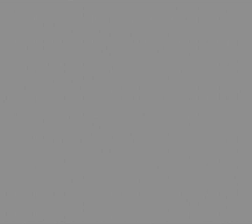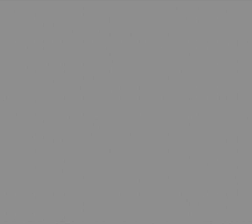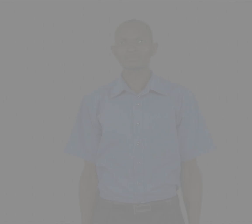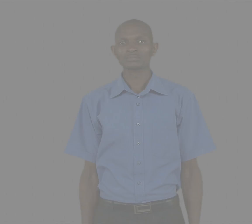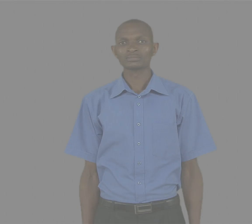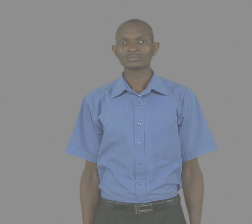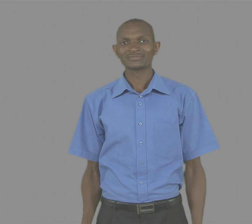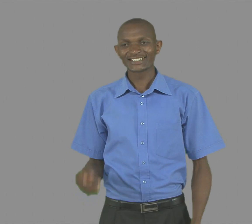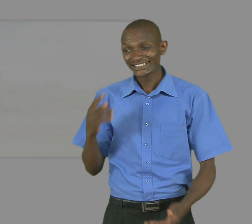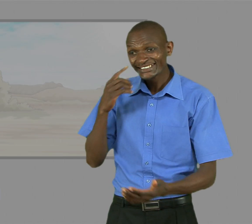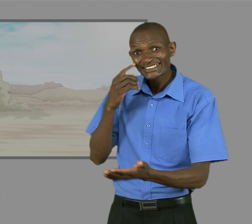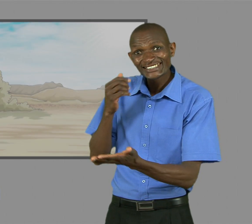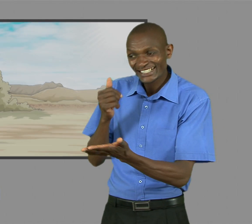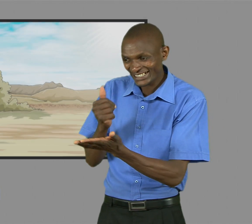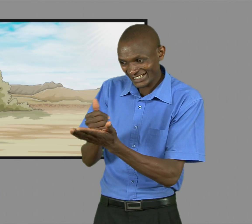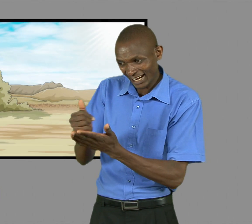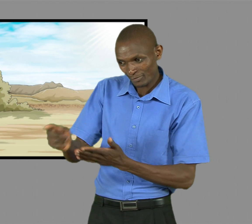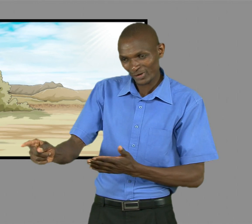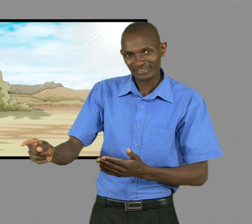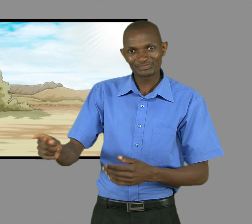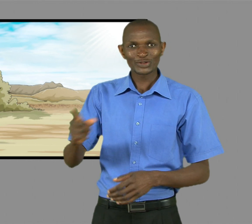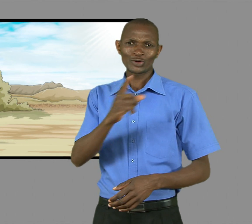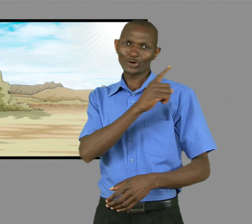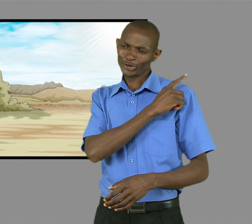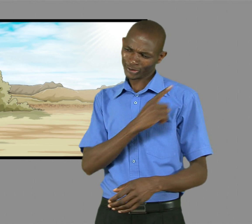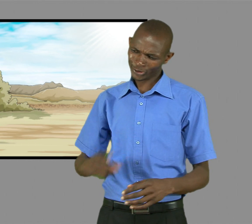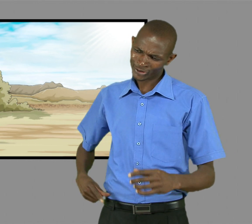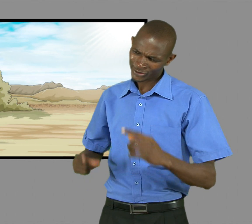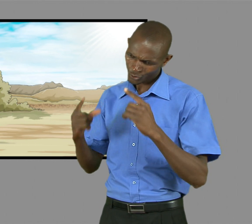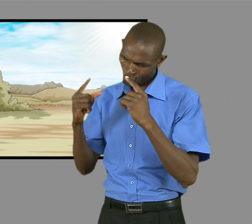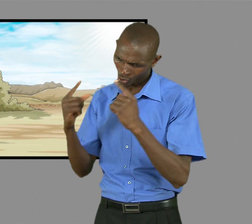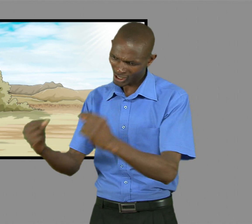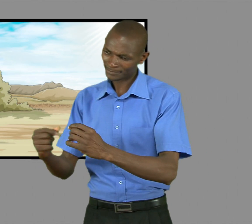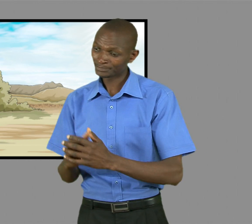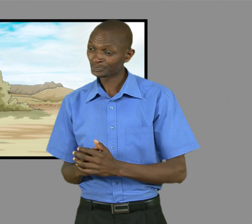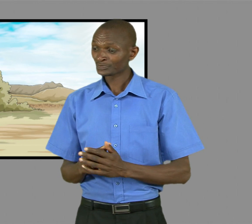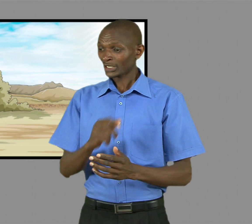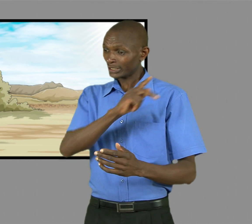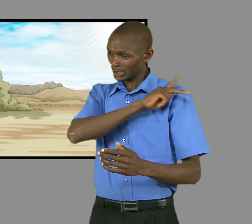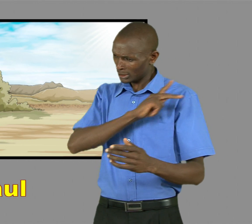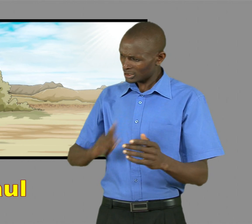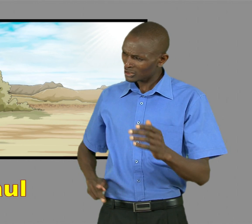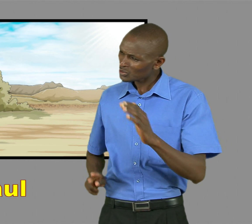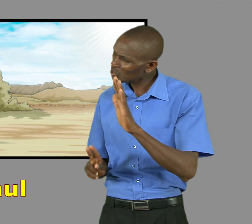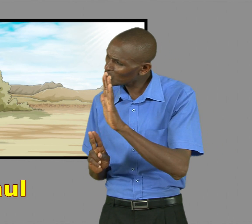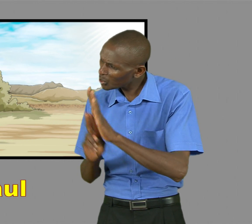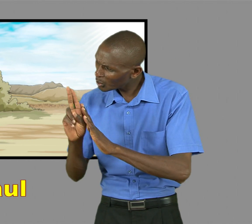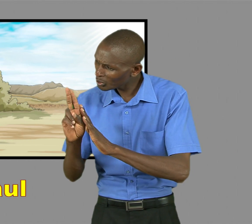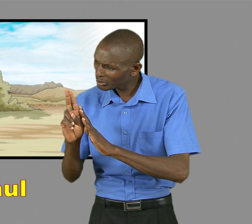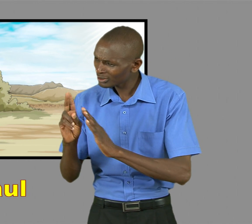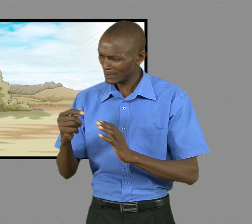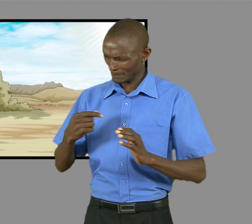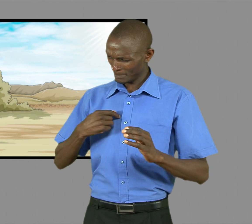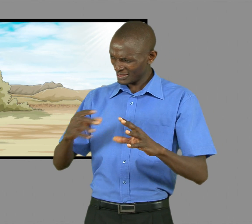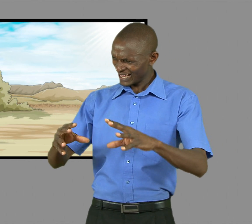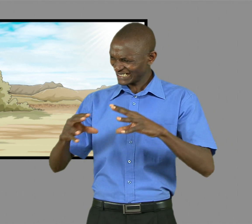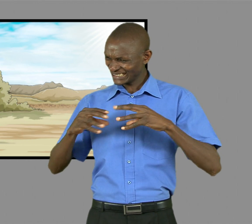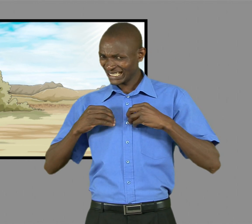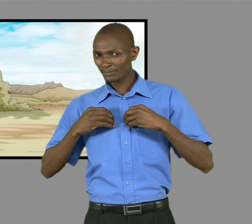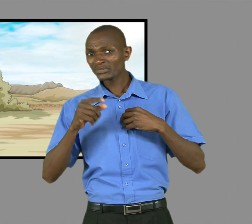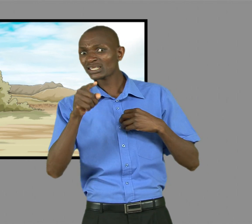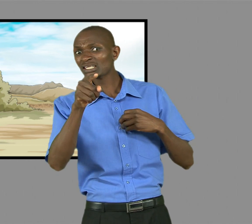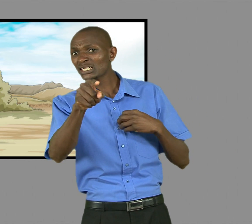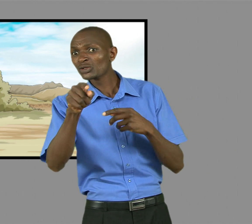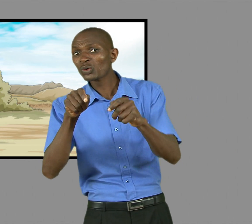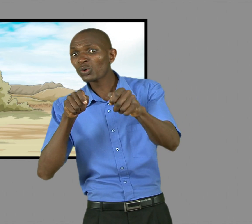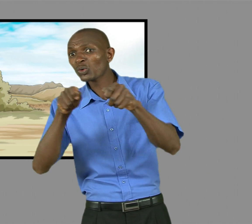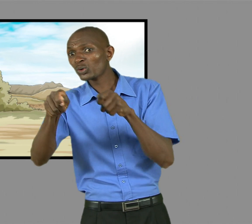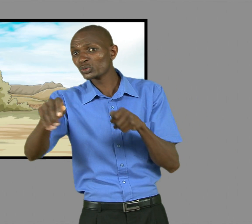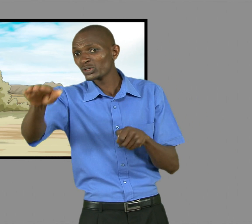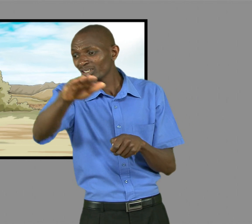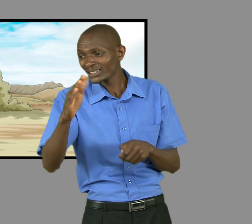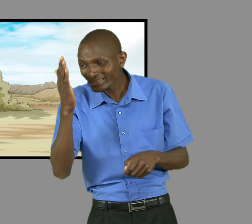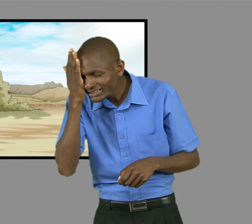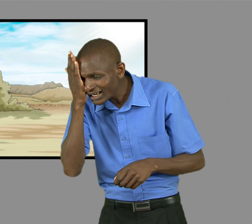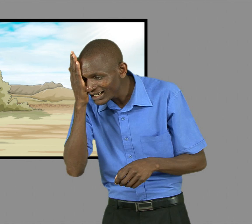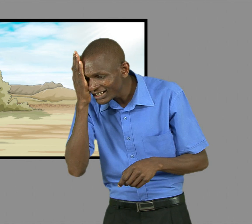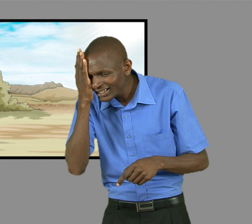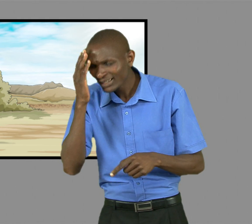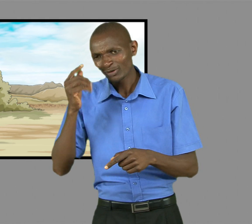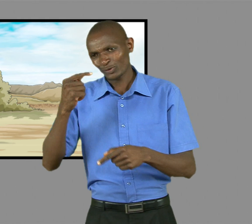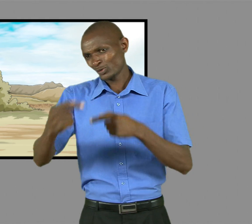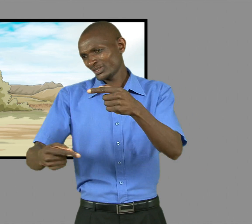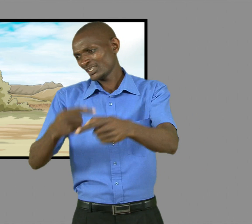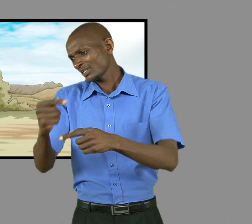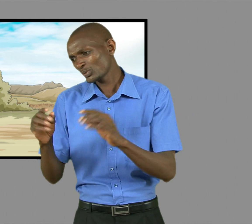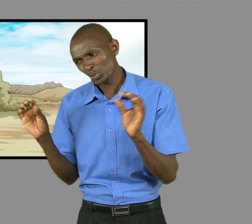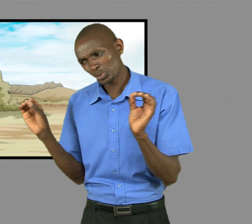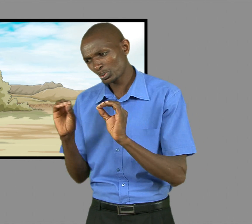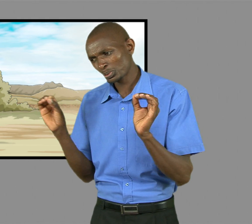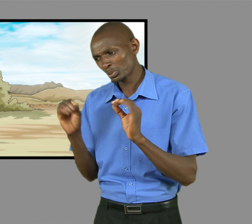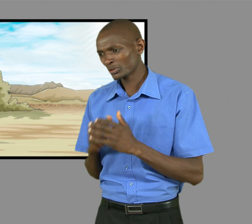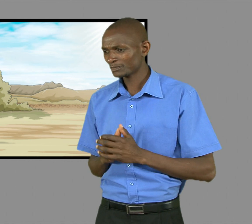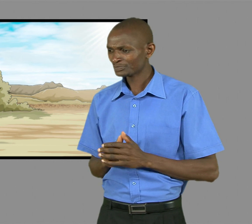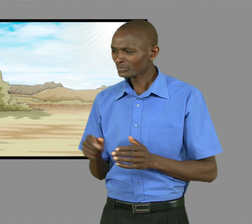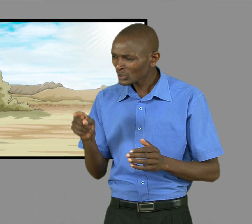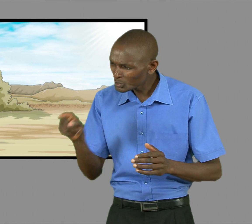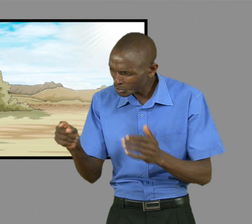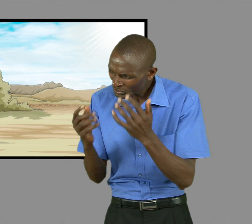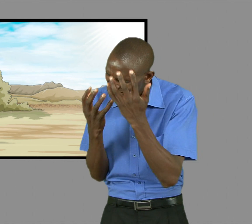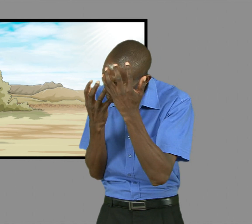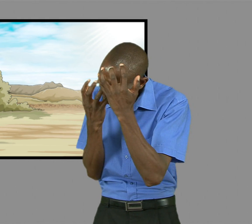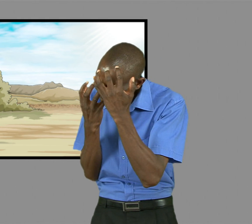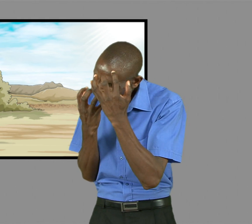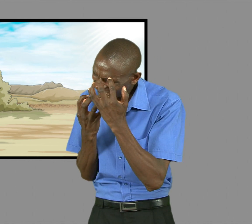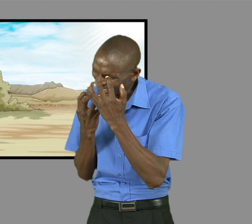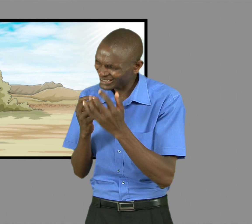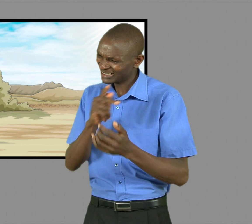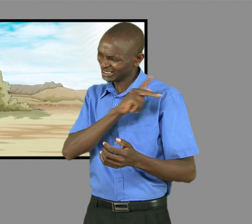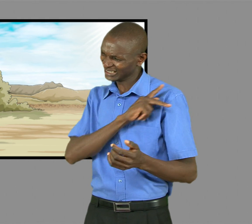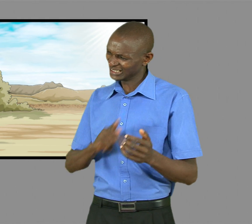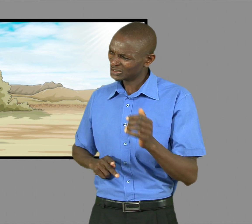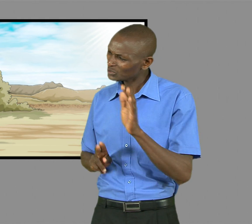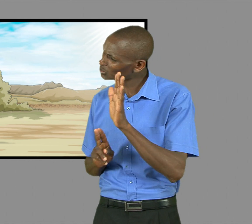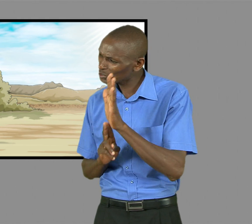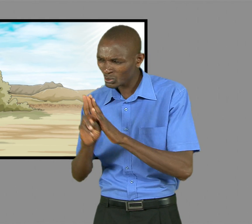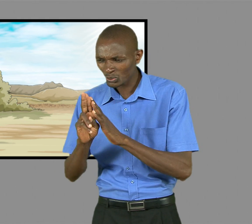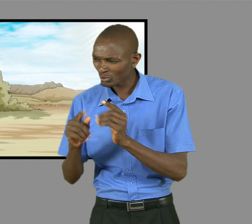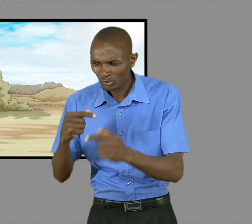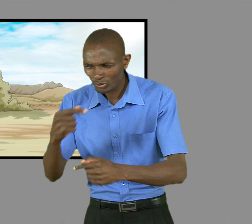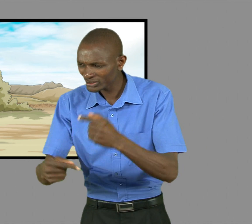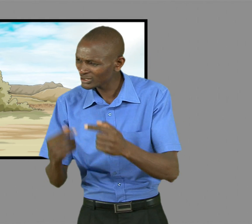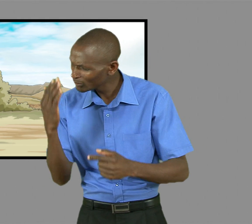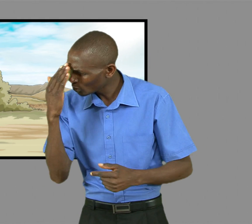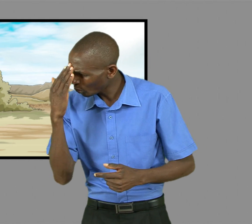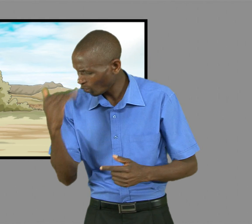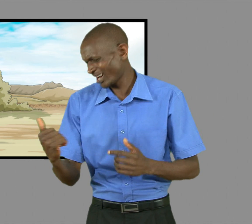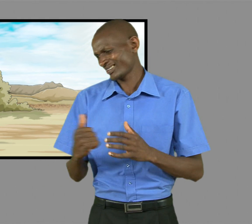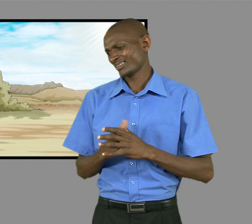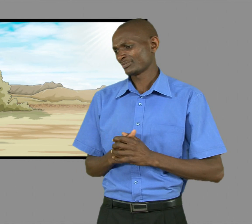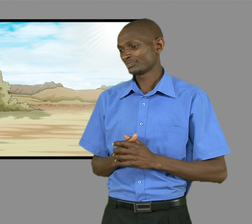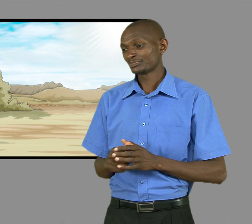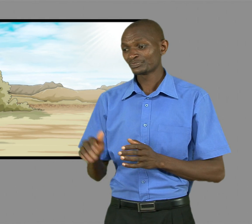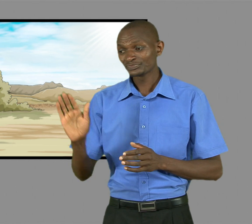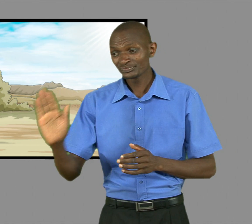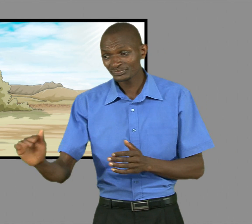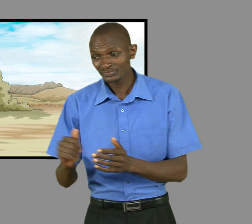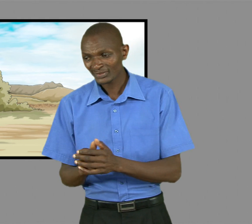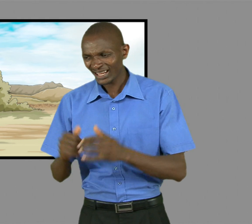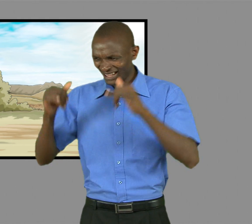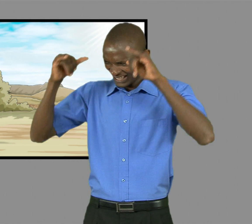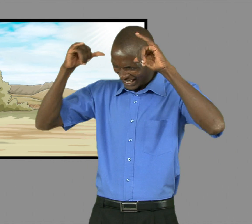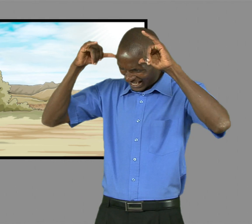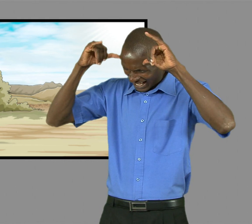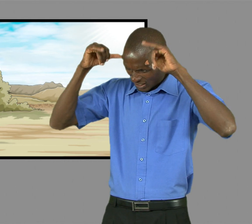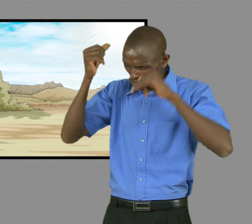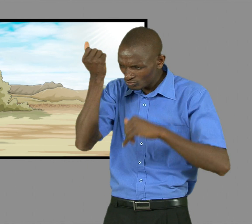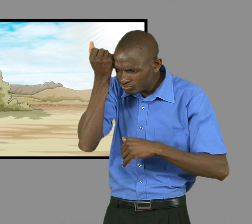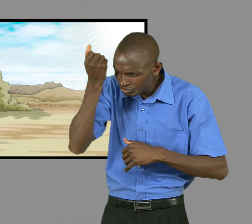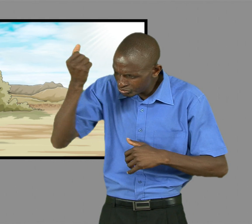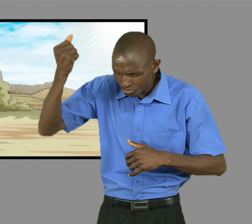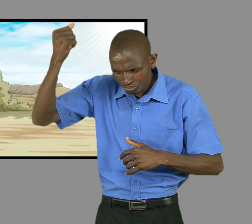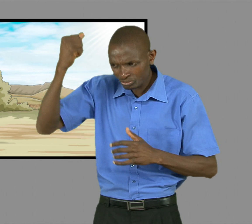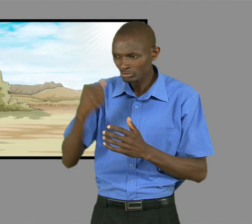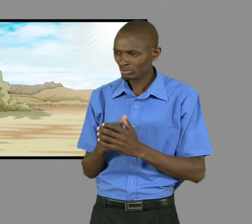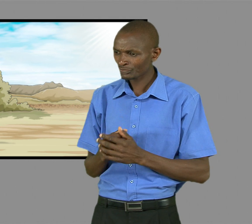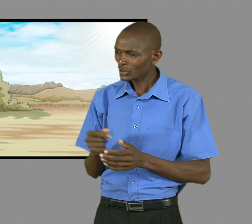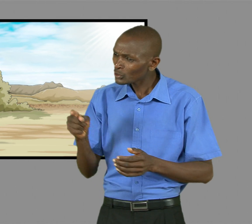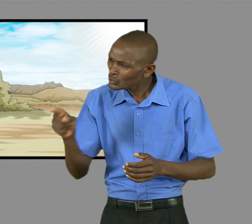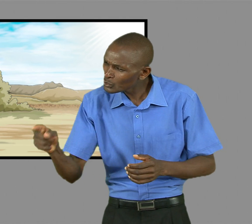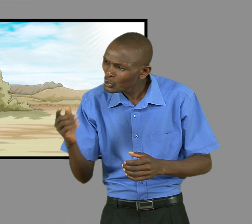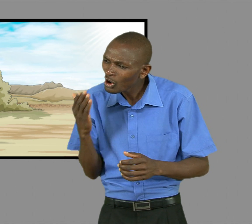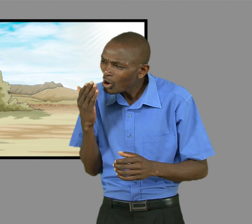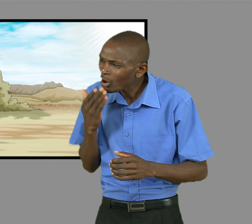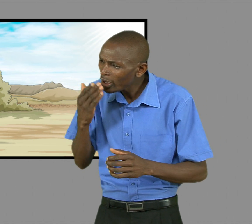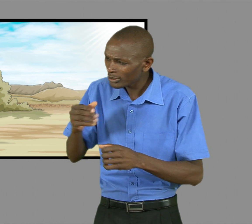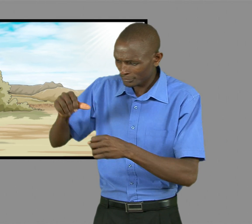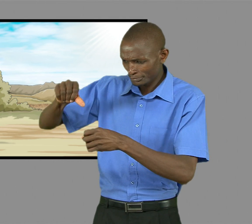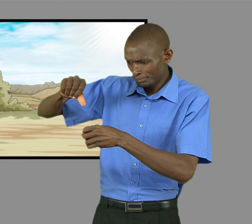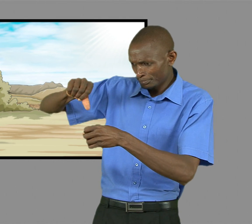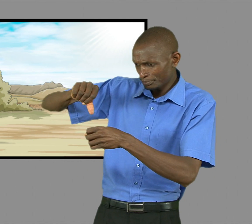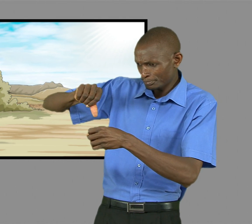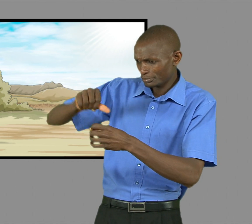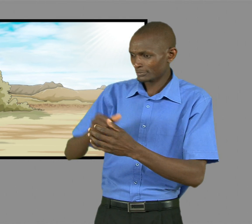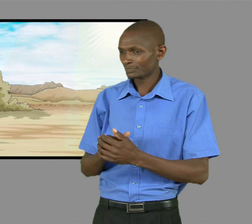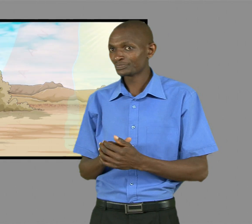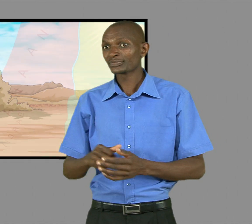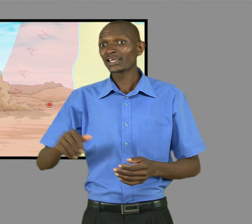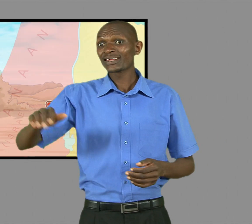Now the LORD said to Samuel, “How long are you going to mourn for Saul, since I have rejected him as king over Israel?